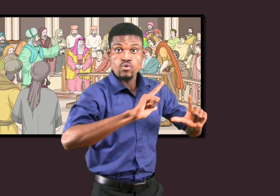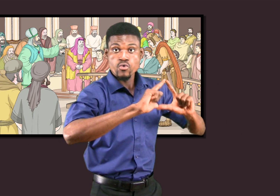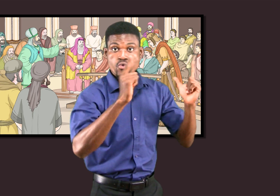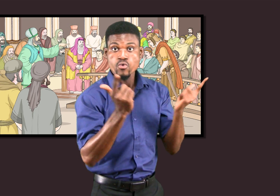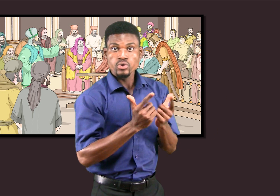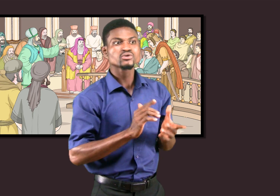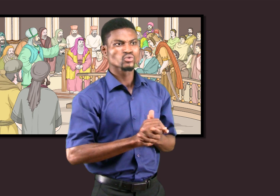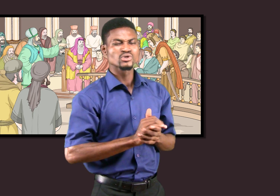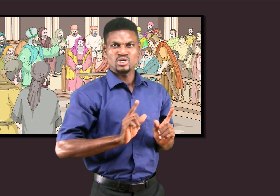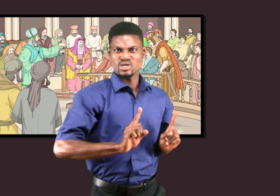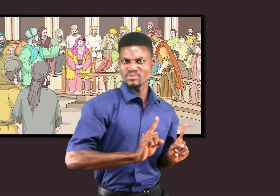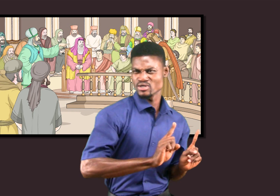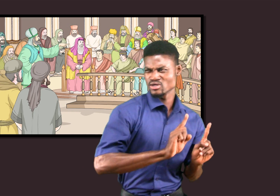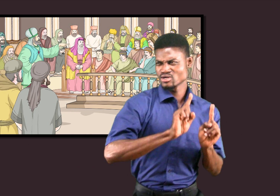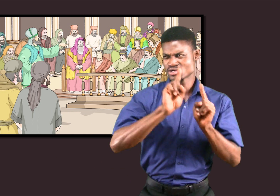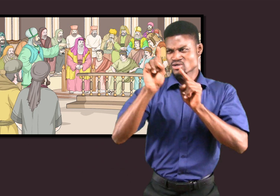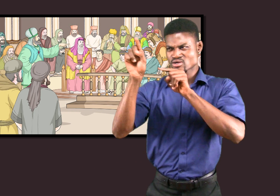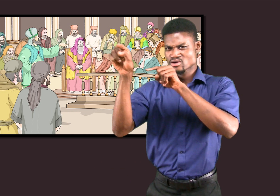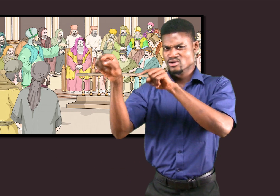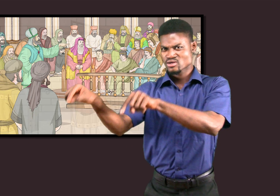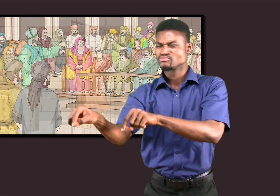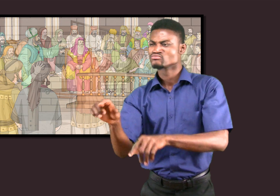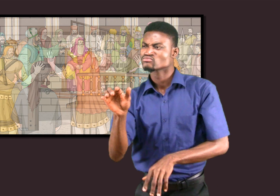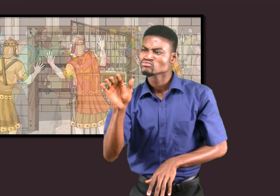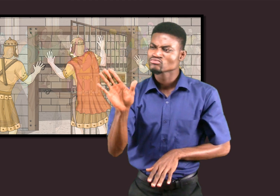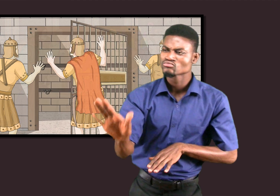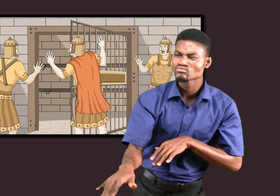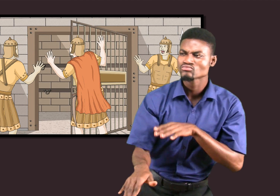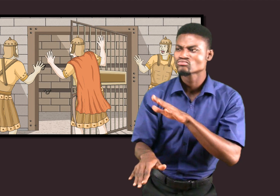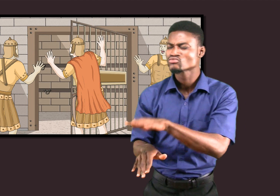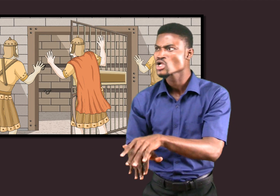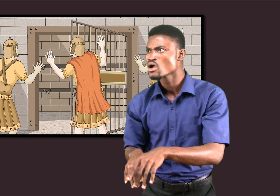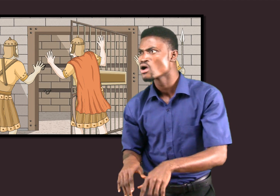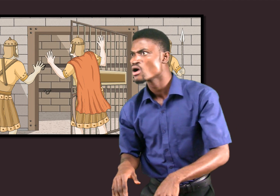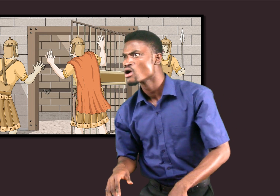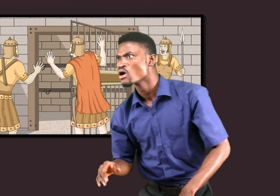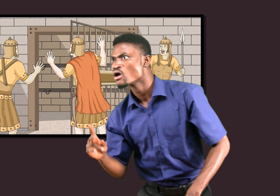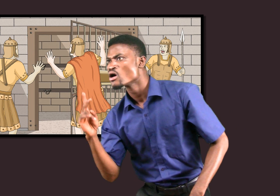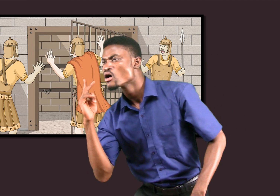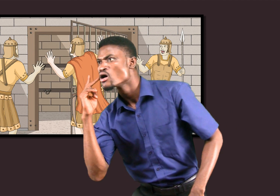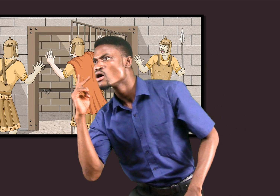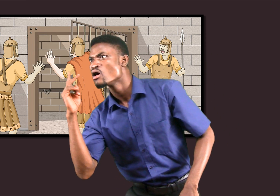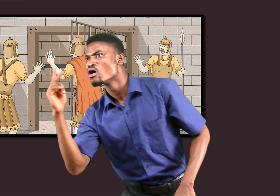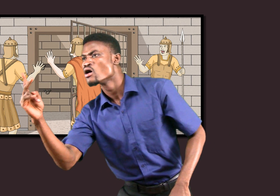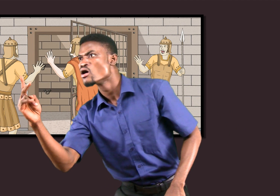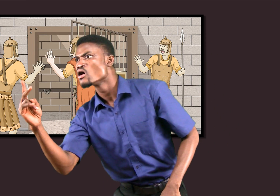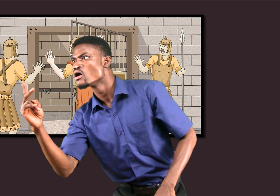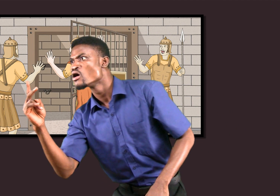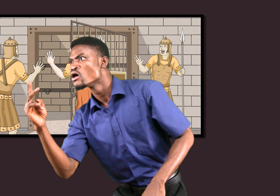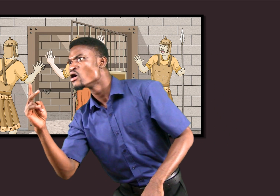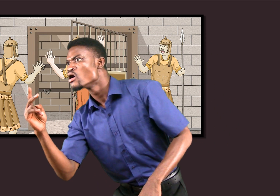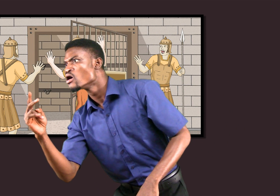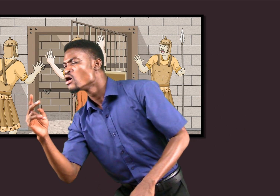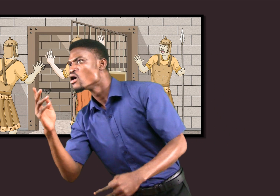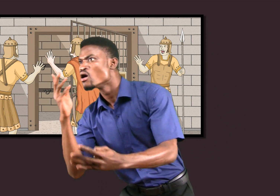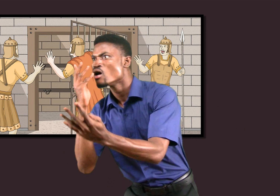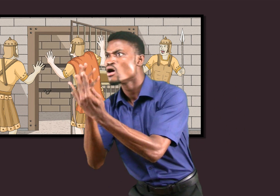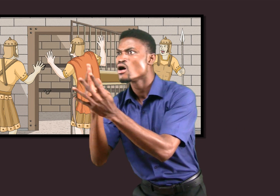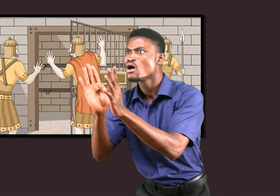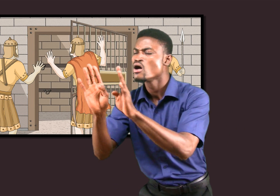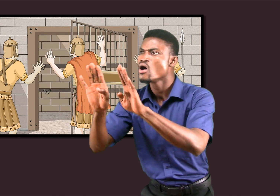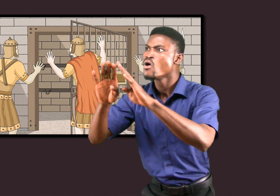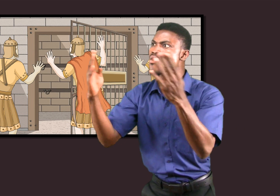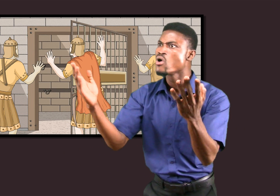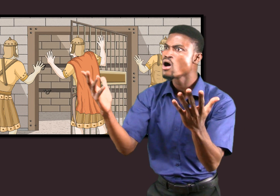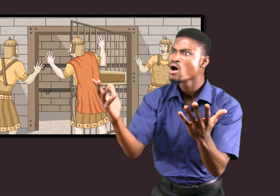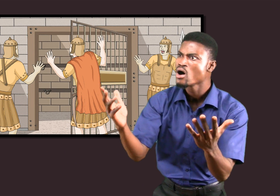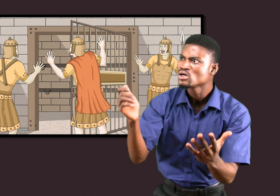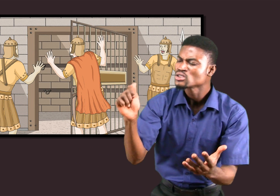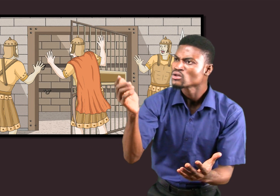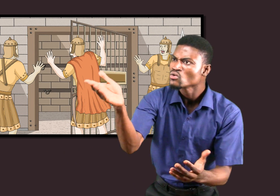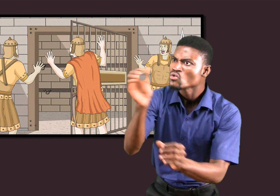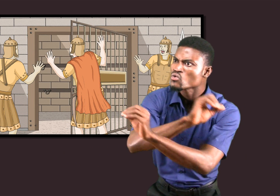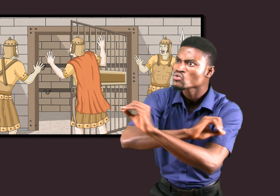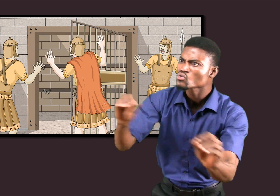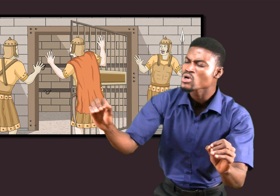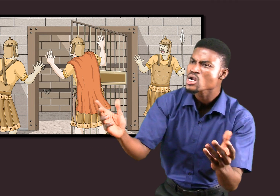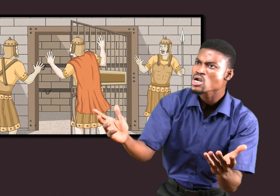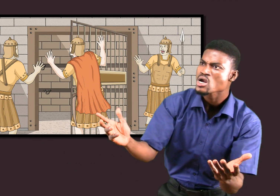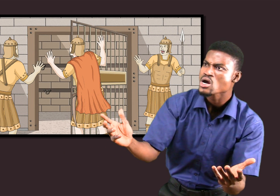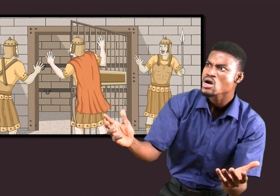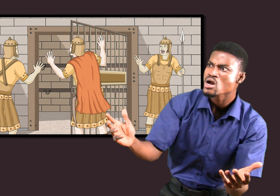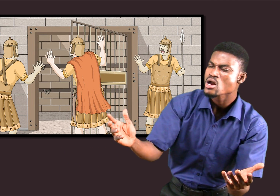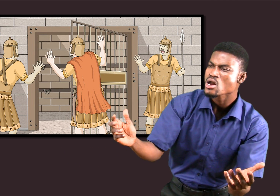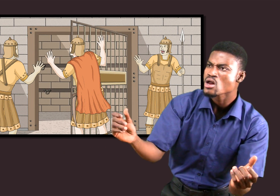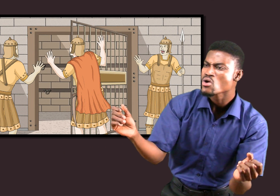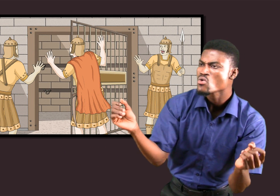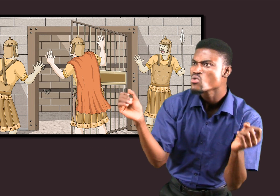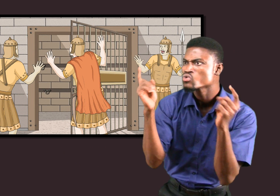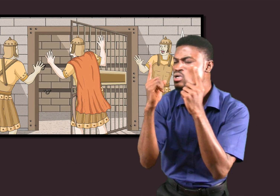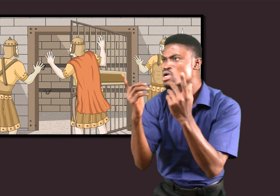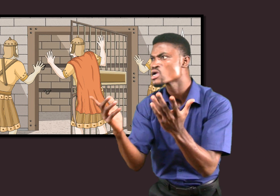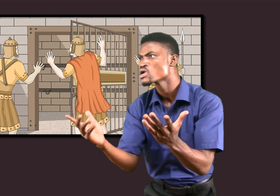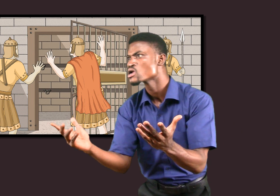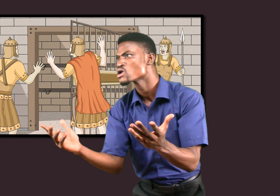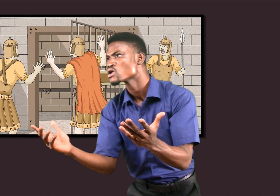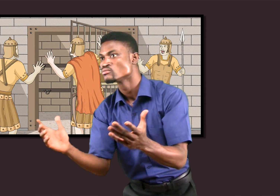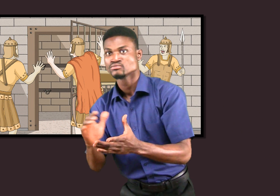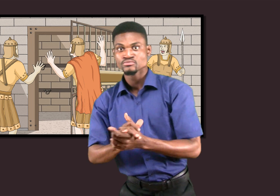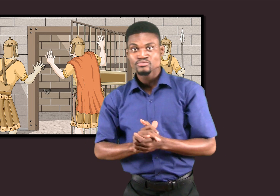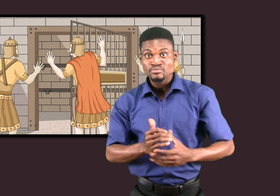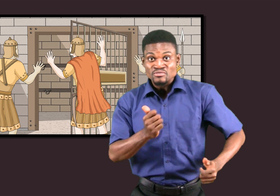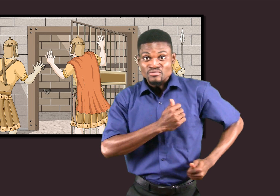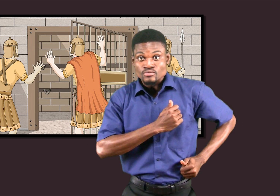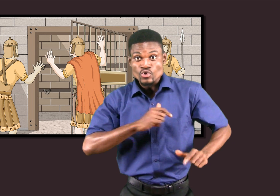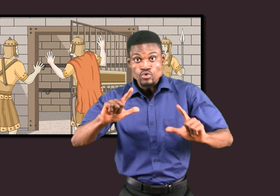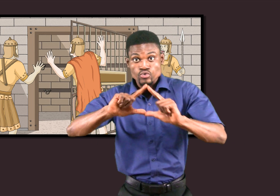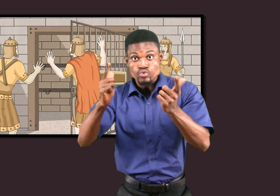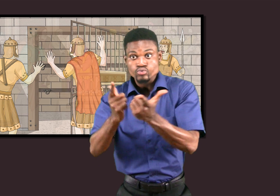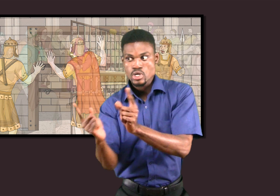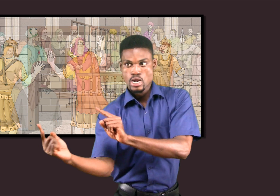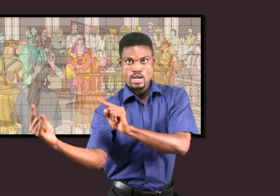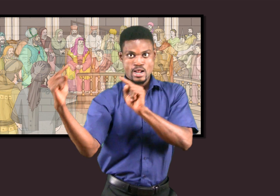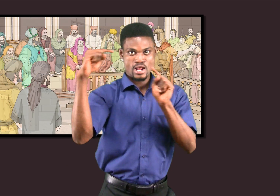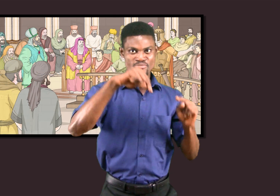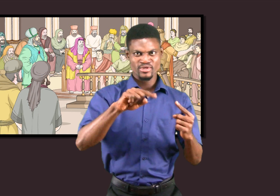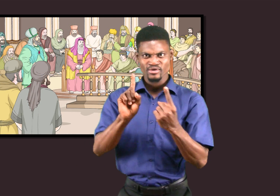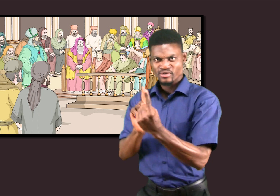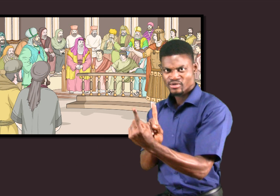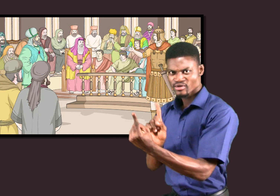But on arriving at the jail, the officers did not find them there.